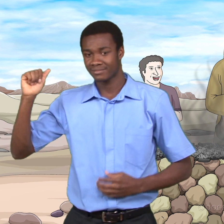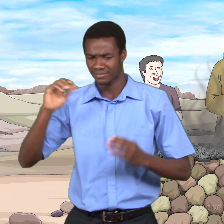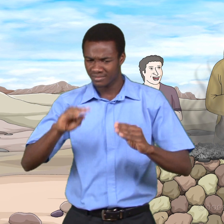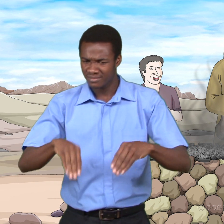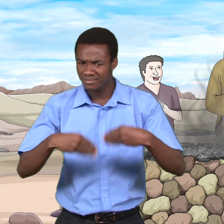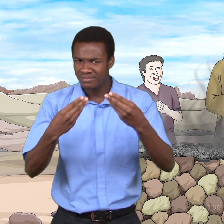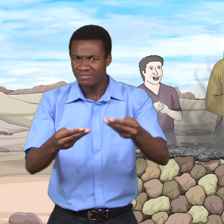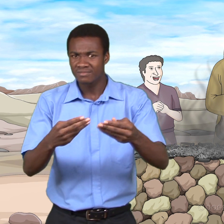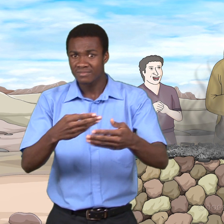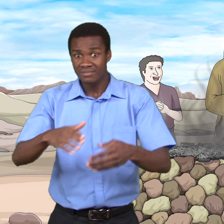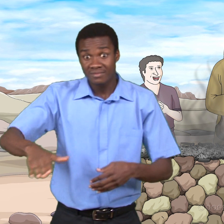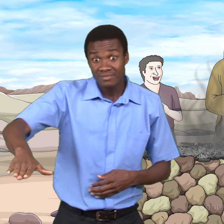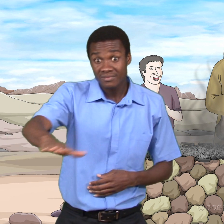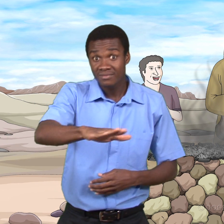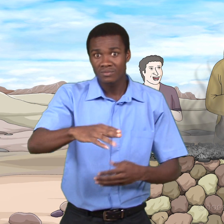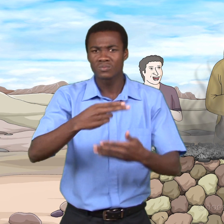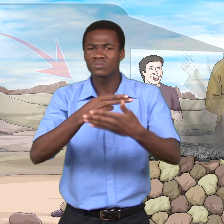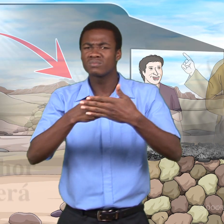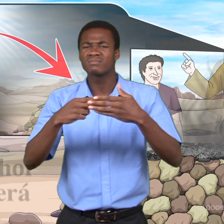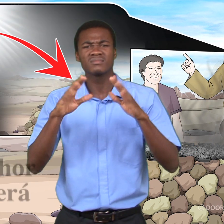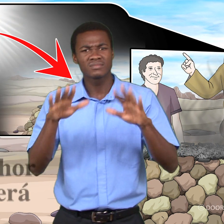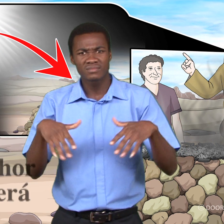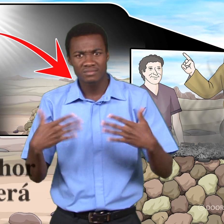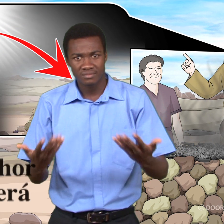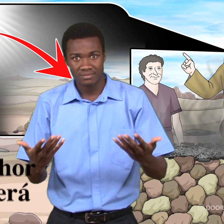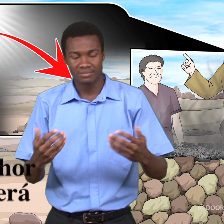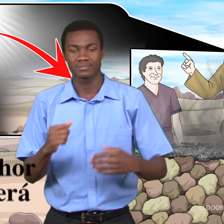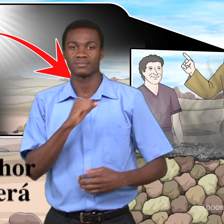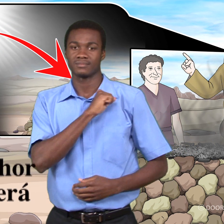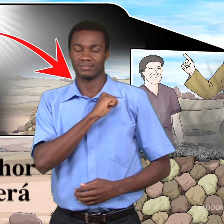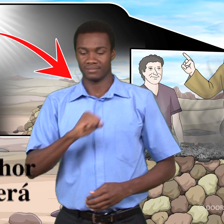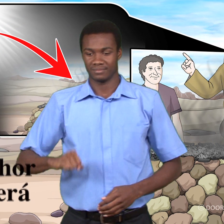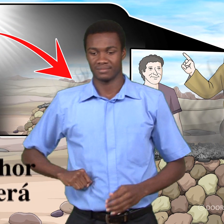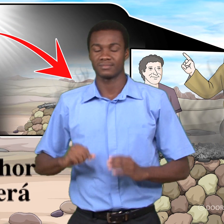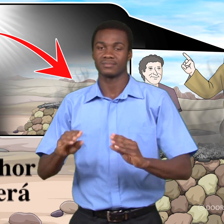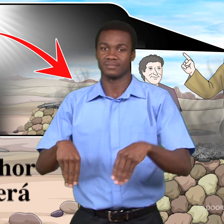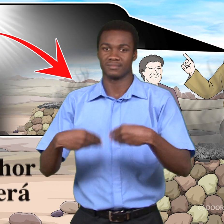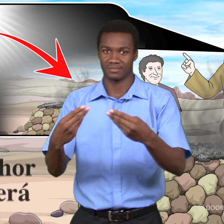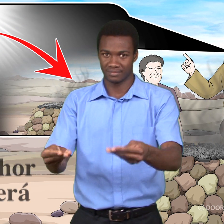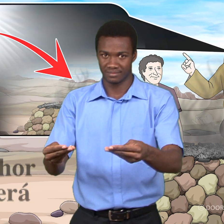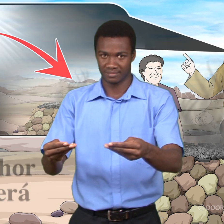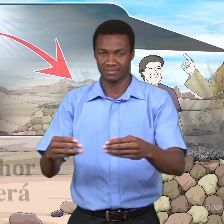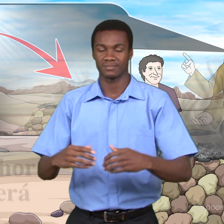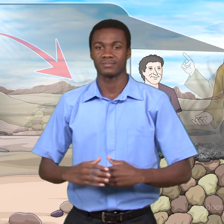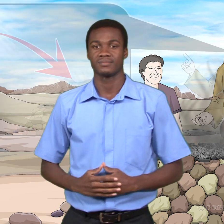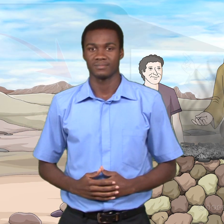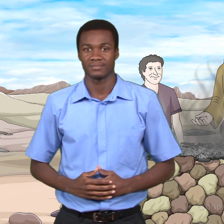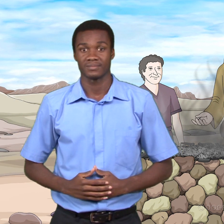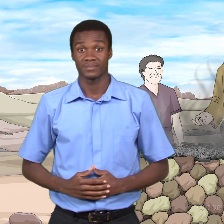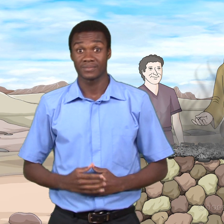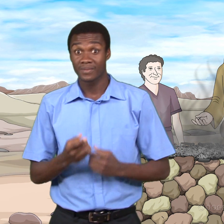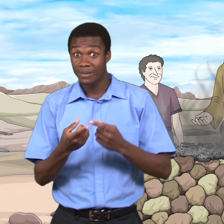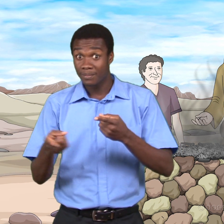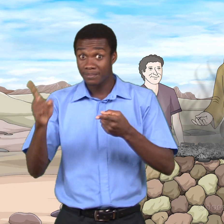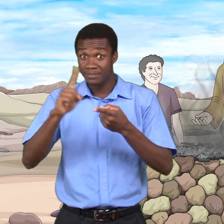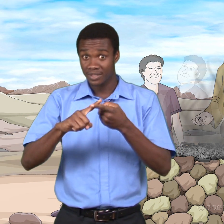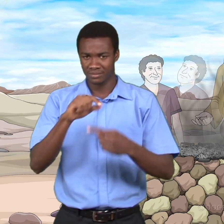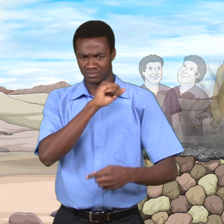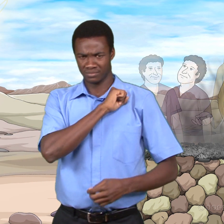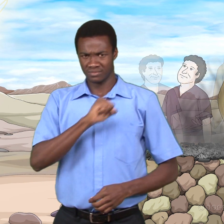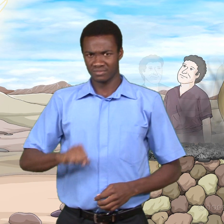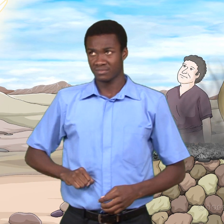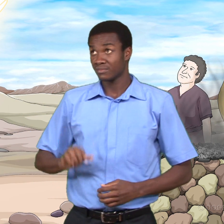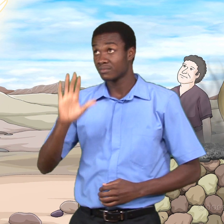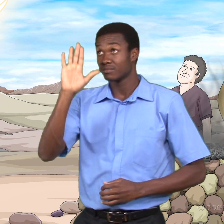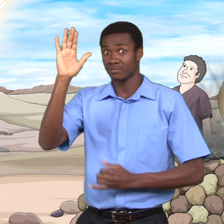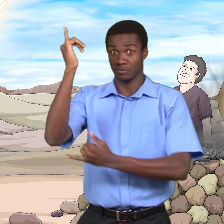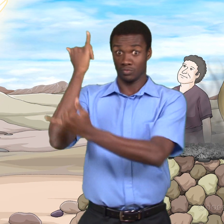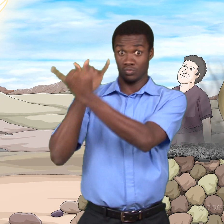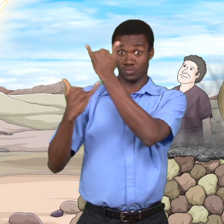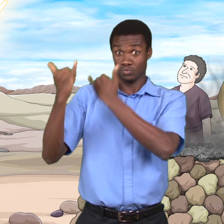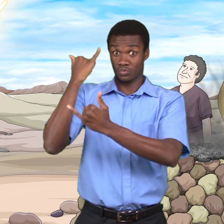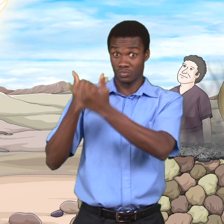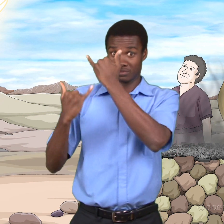And Abraham called that place The LORD Will Provide. So to this day it is said, “On the mountain of the LORD it will be provided.”